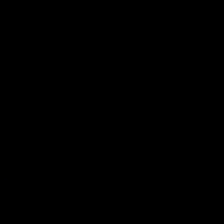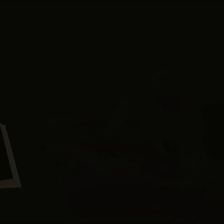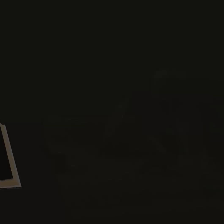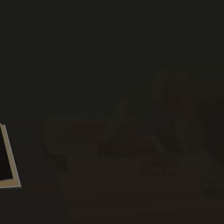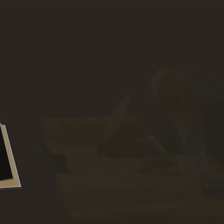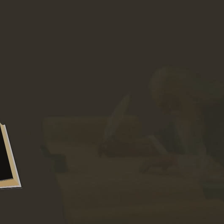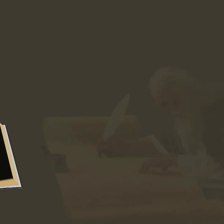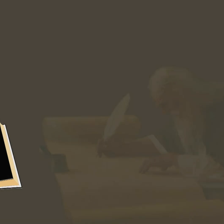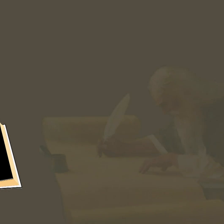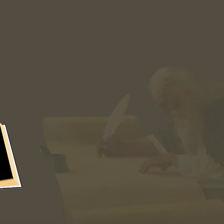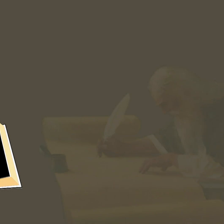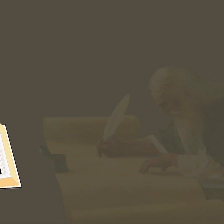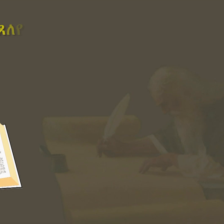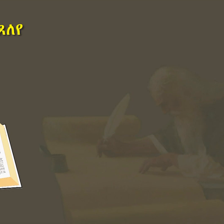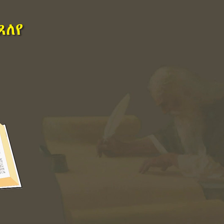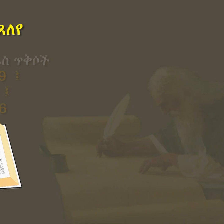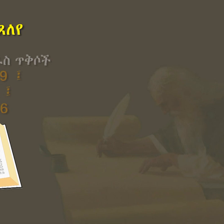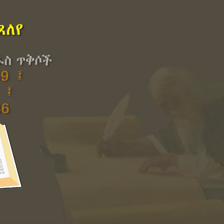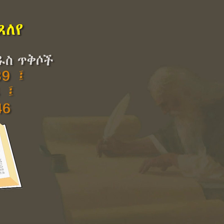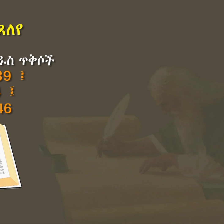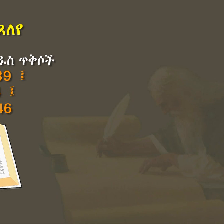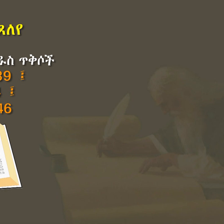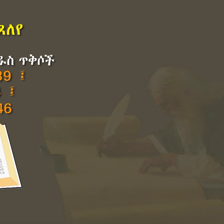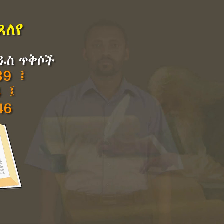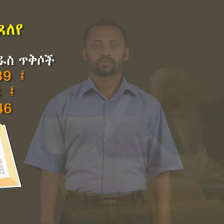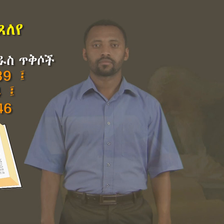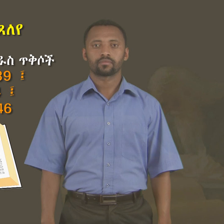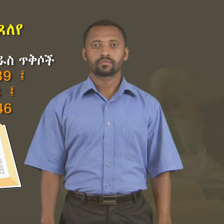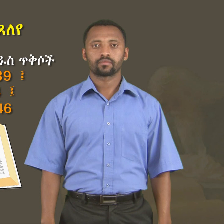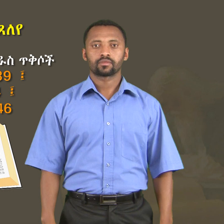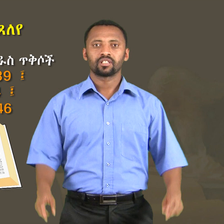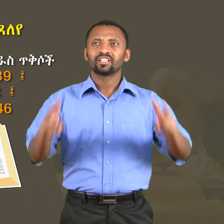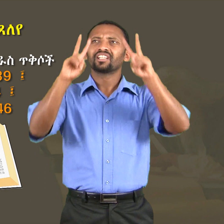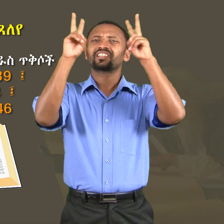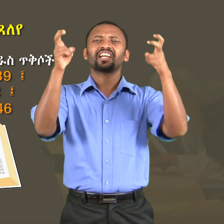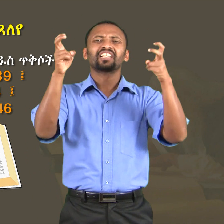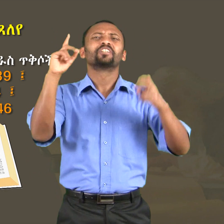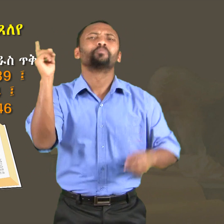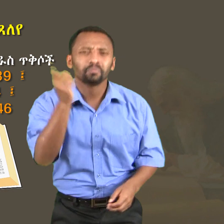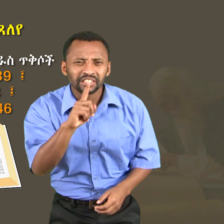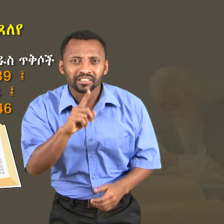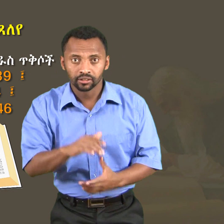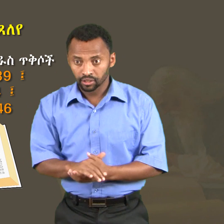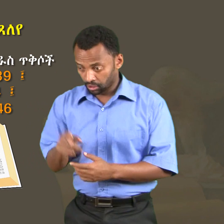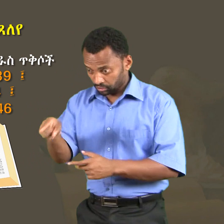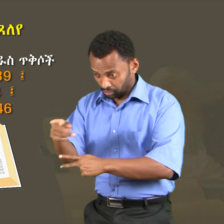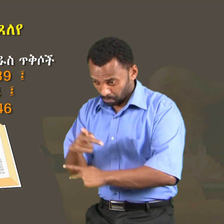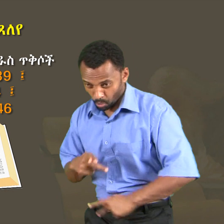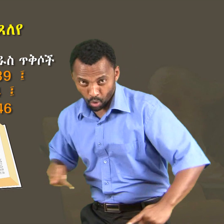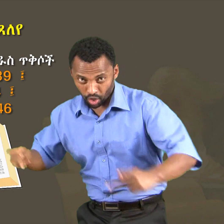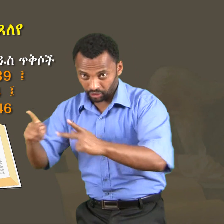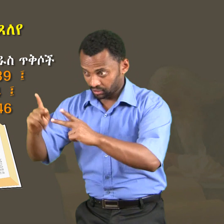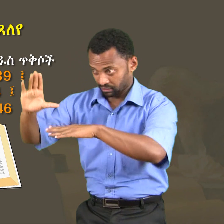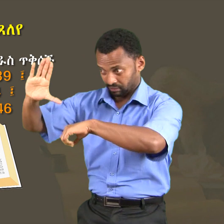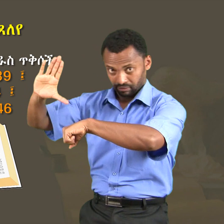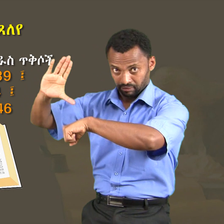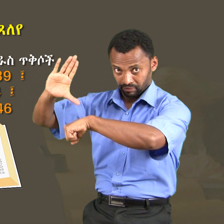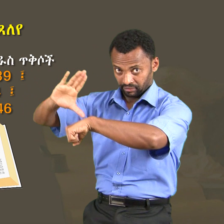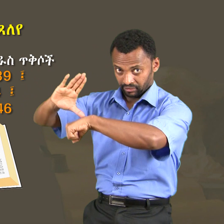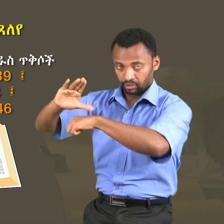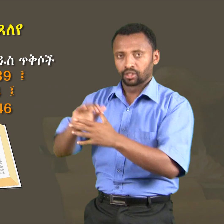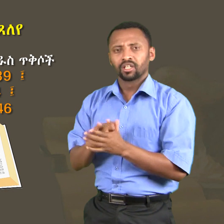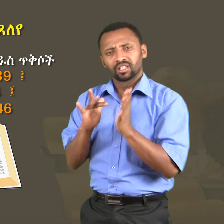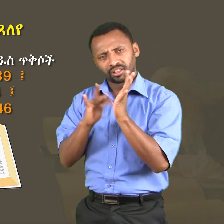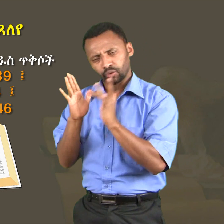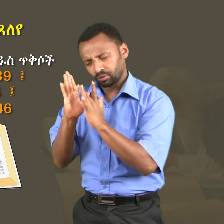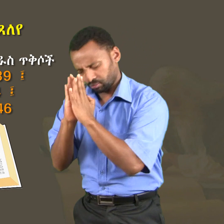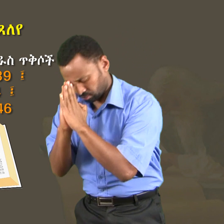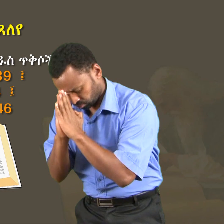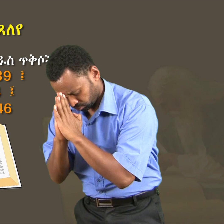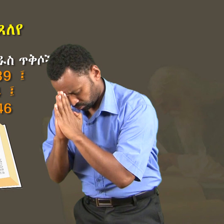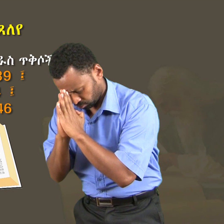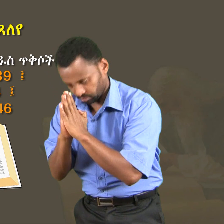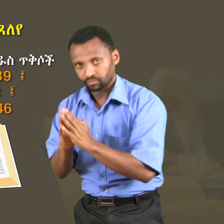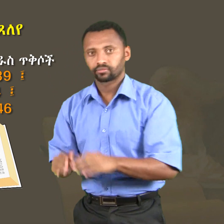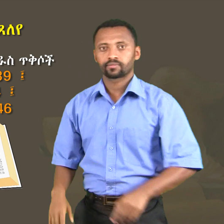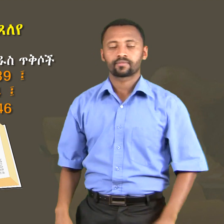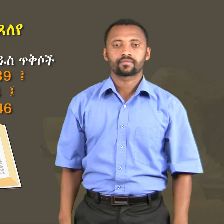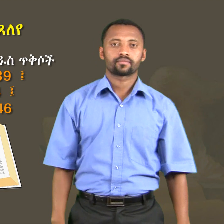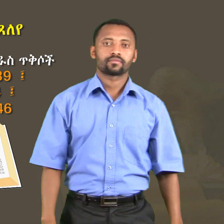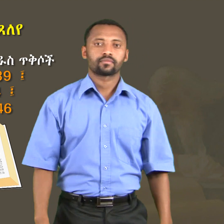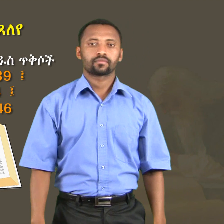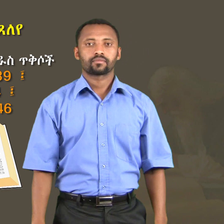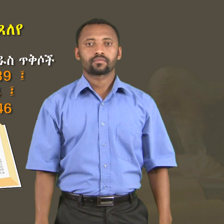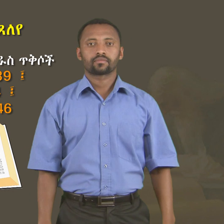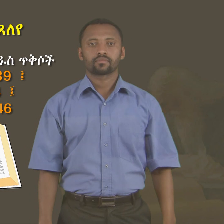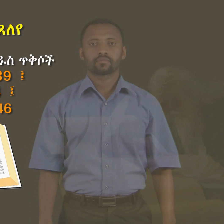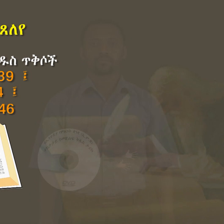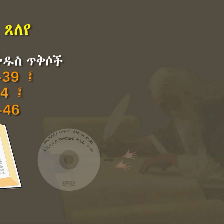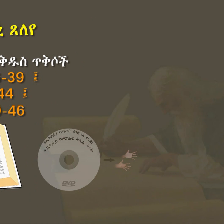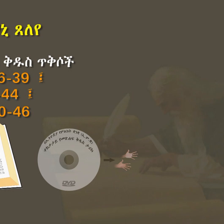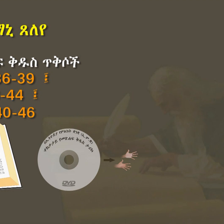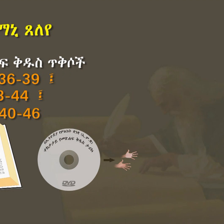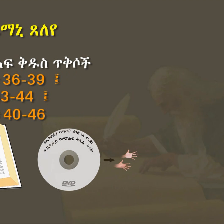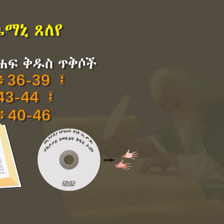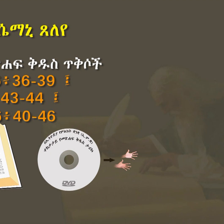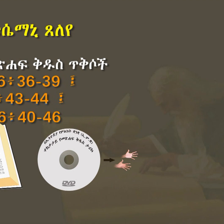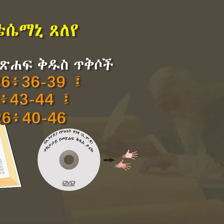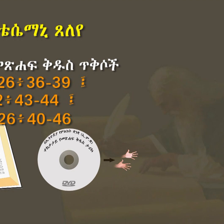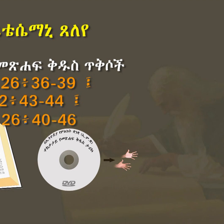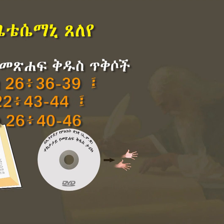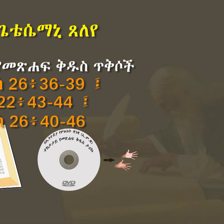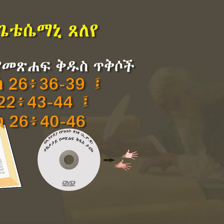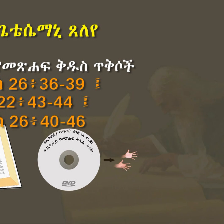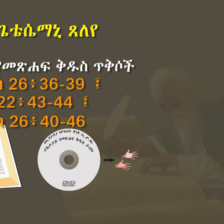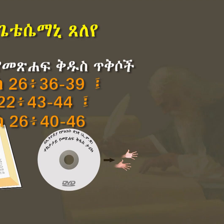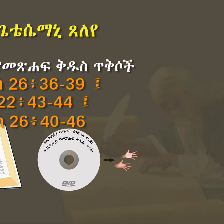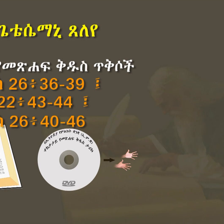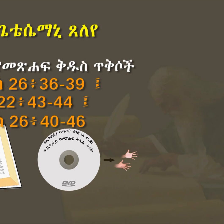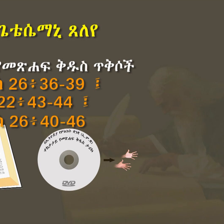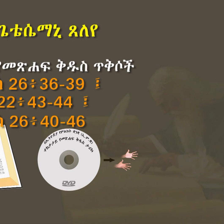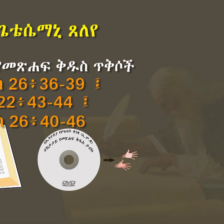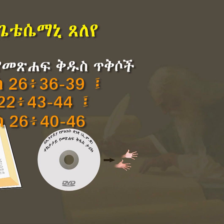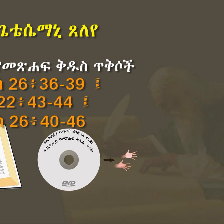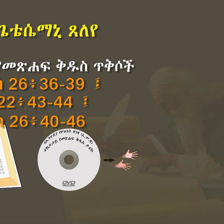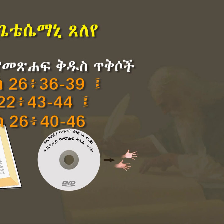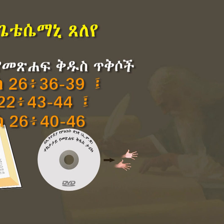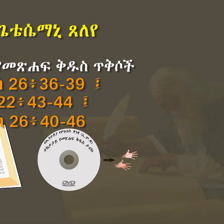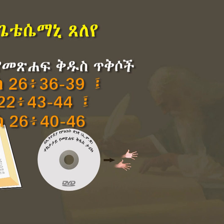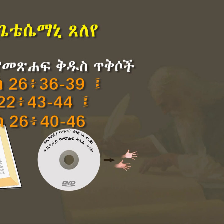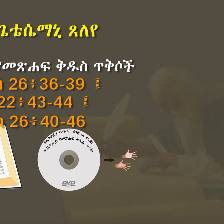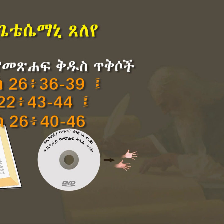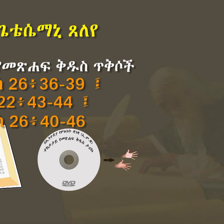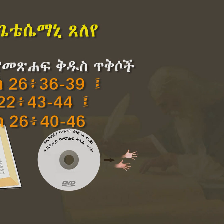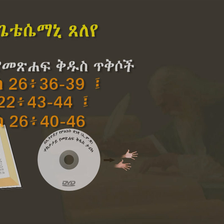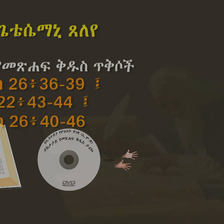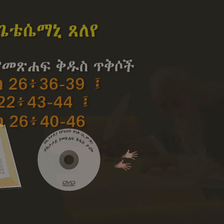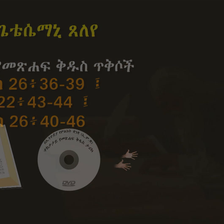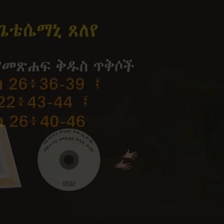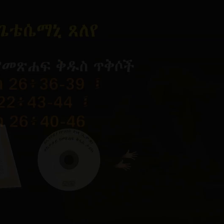Jesus prays in Gethsemane